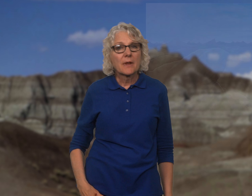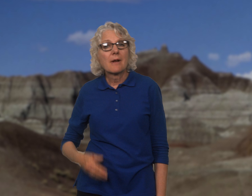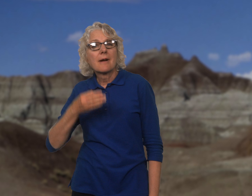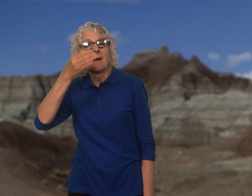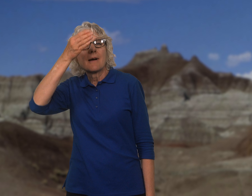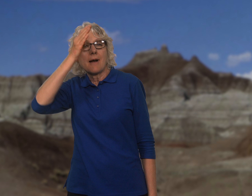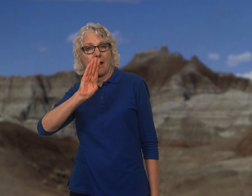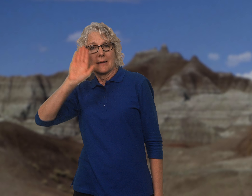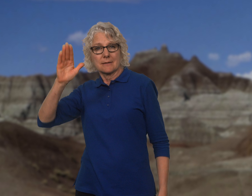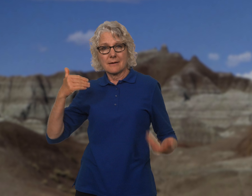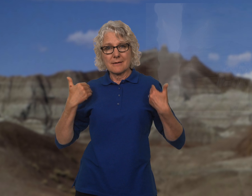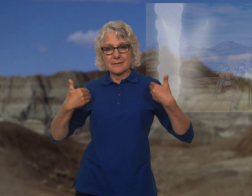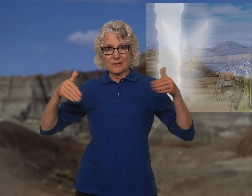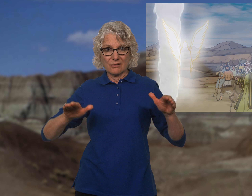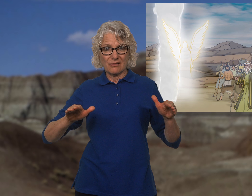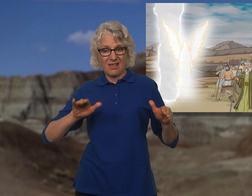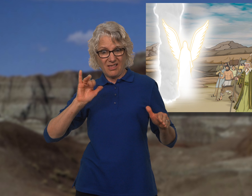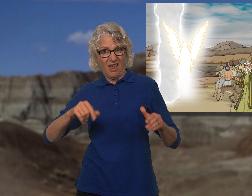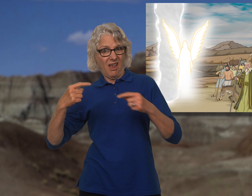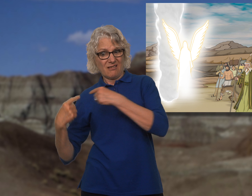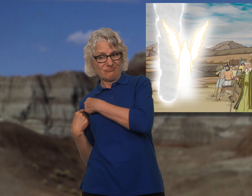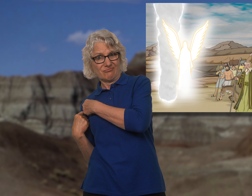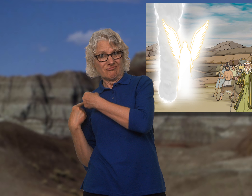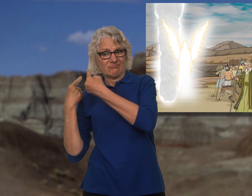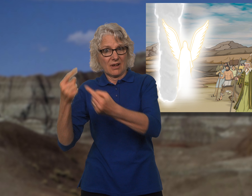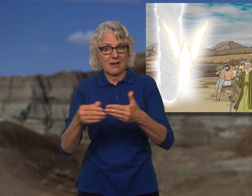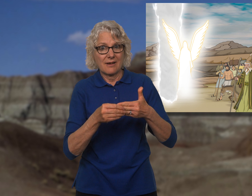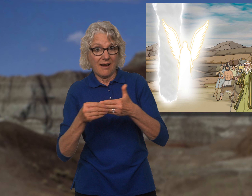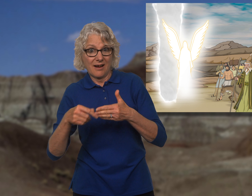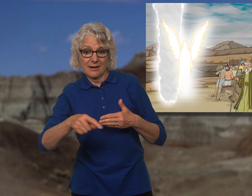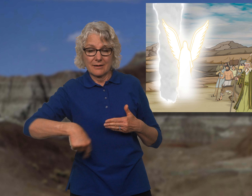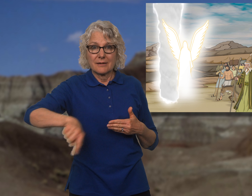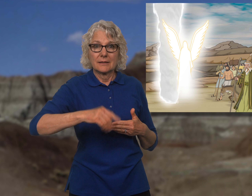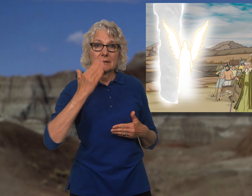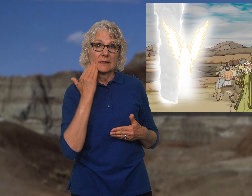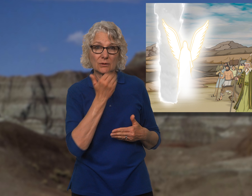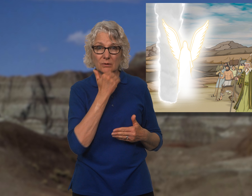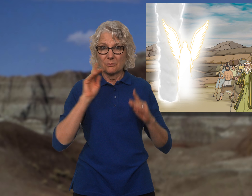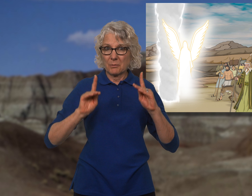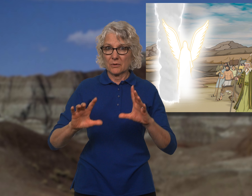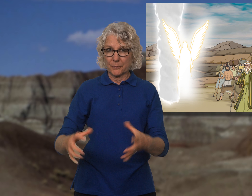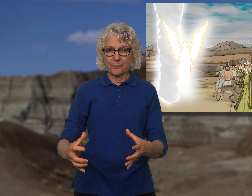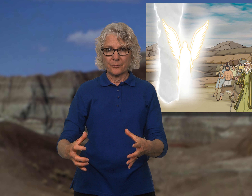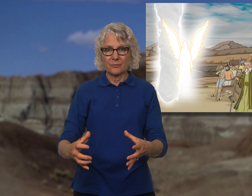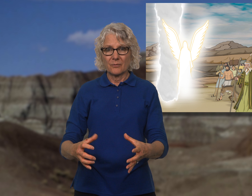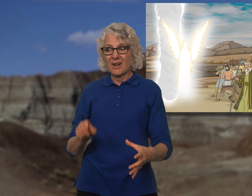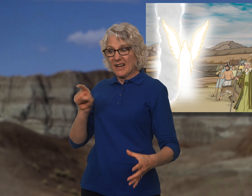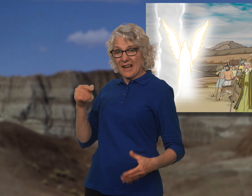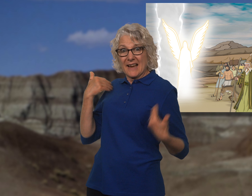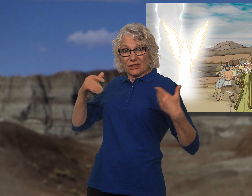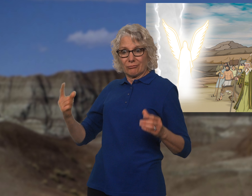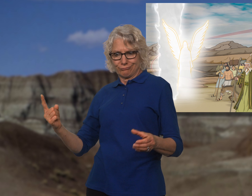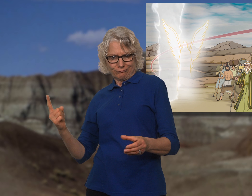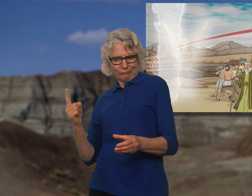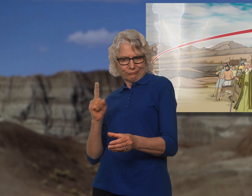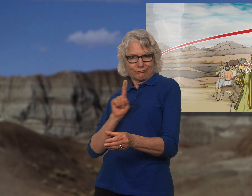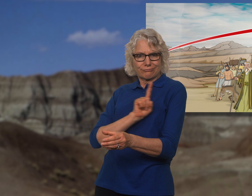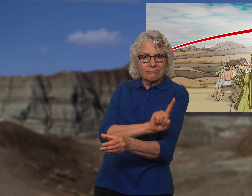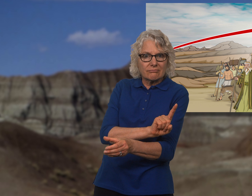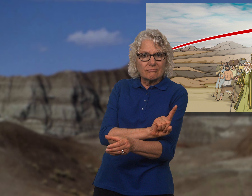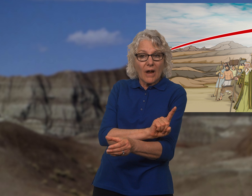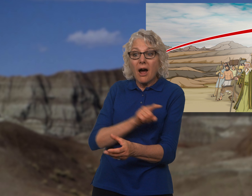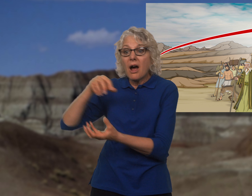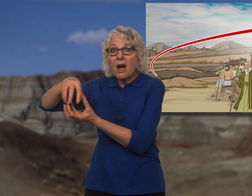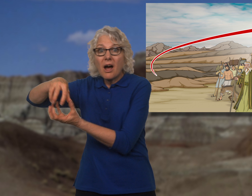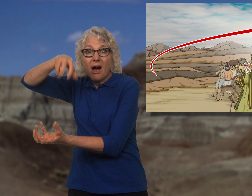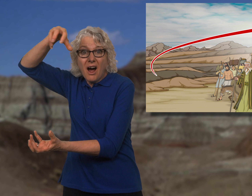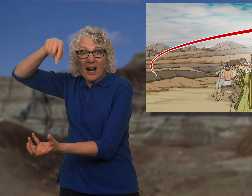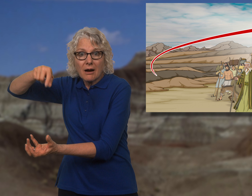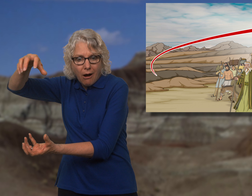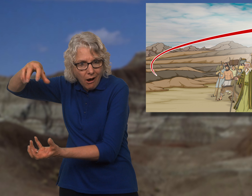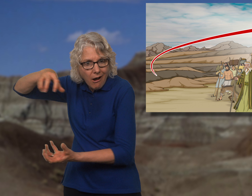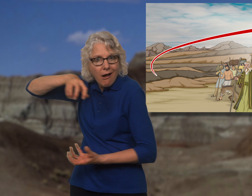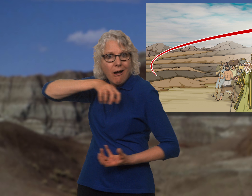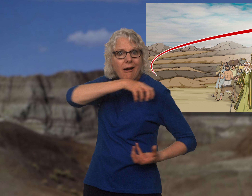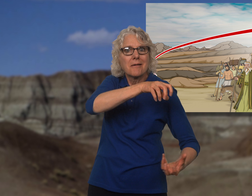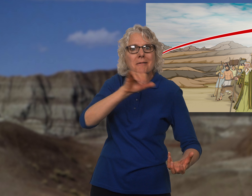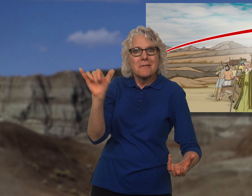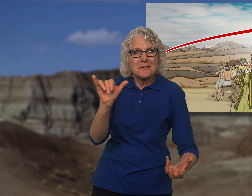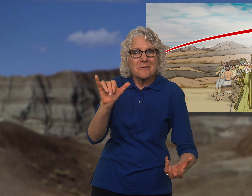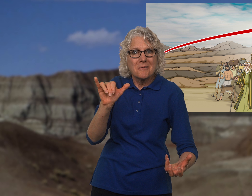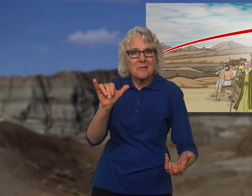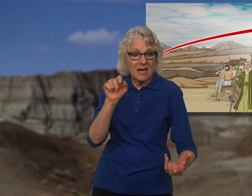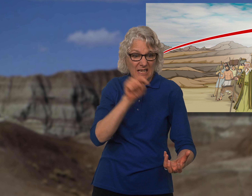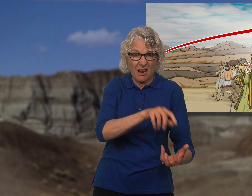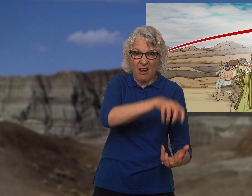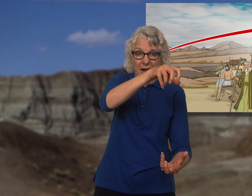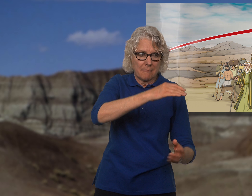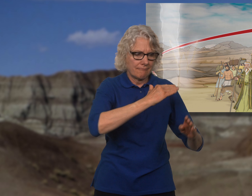And the angel of God, who had gone before the camp of Israel, withdrew and went behind them.